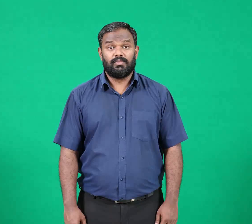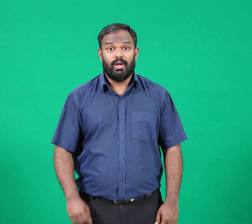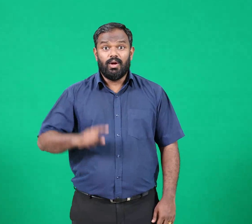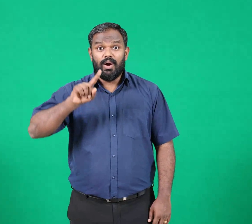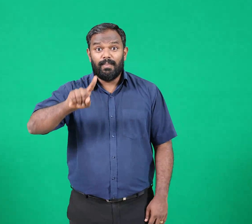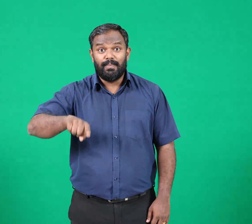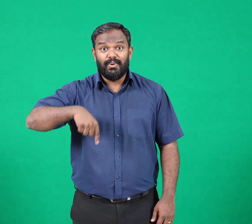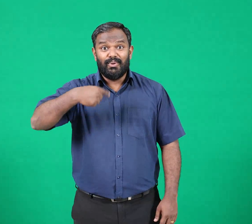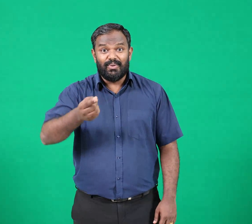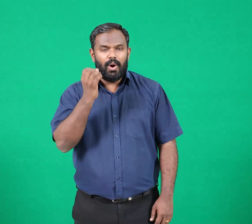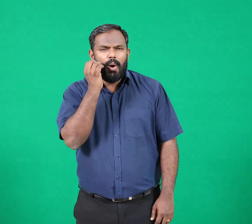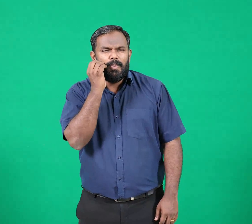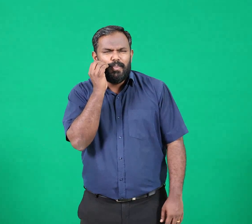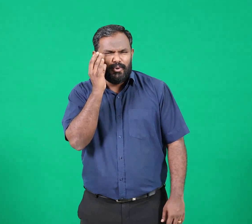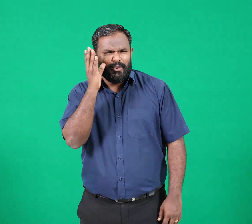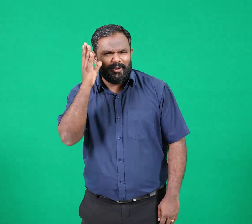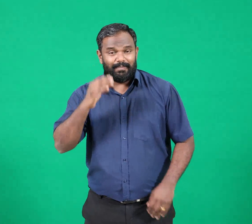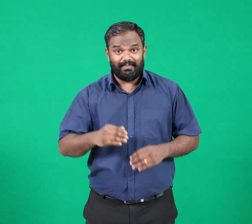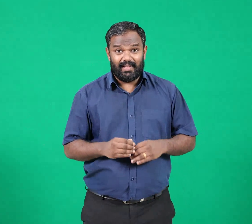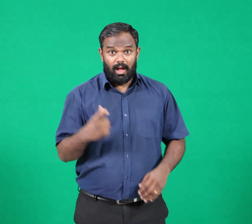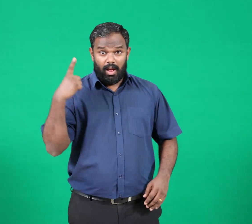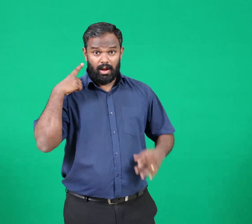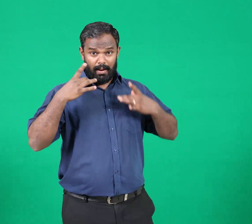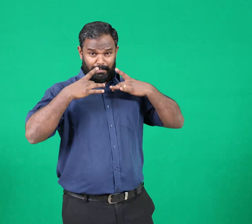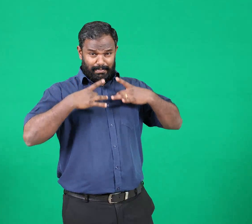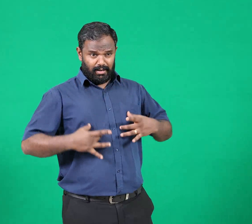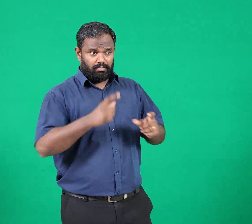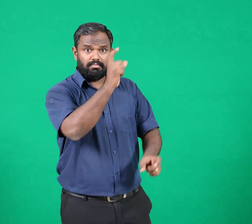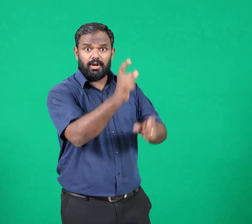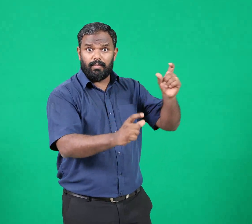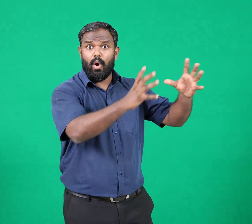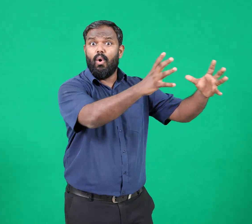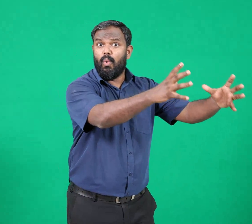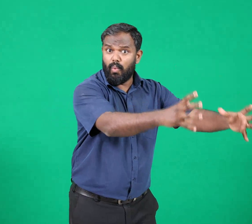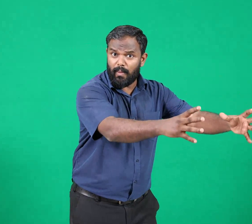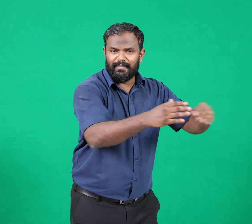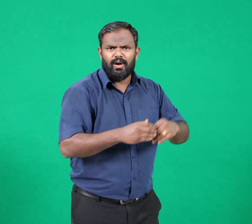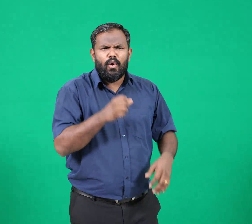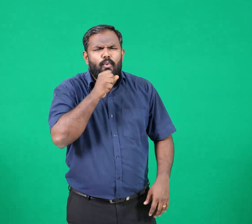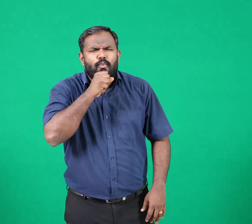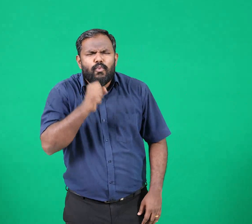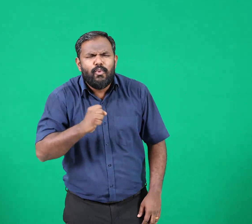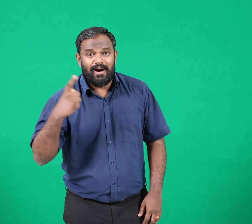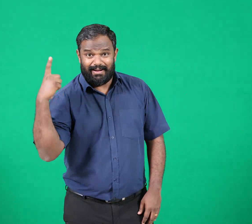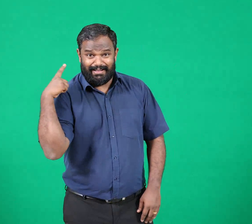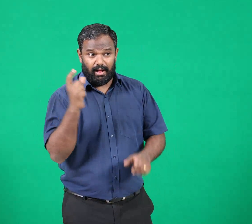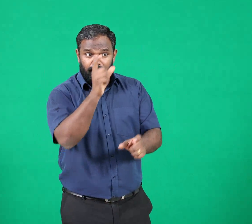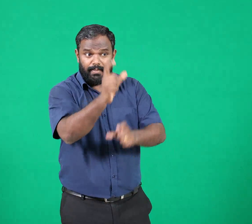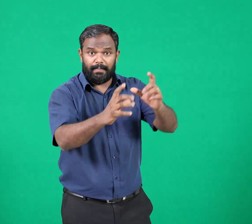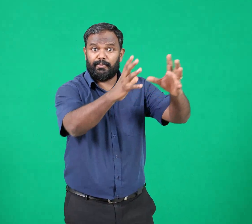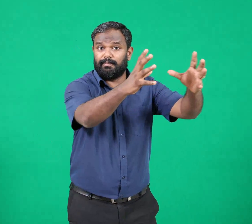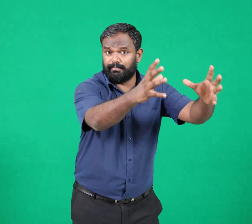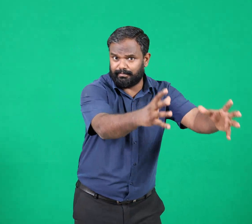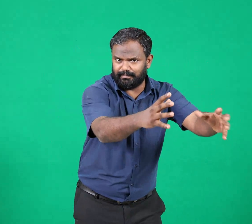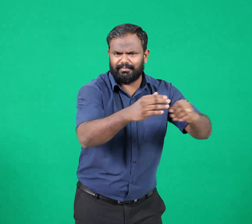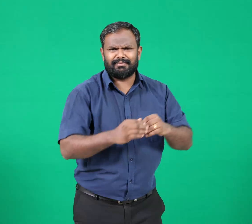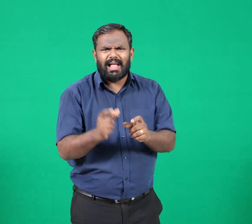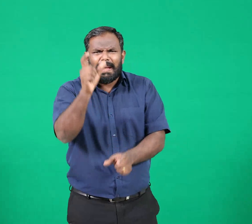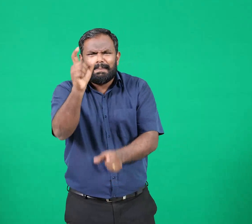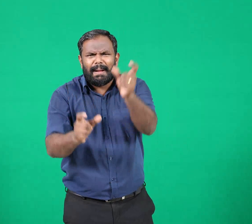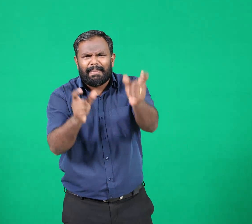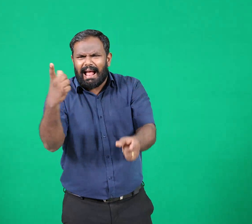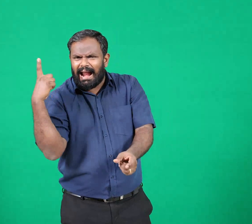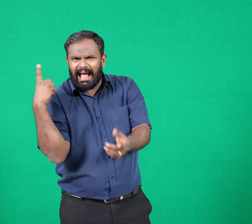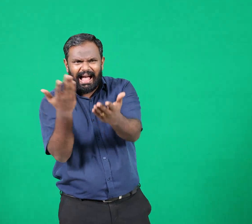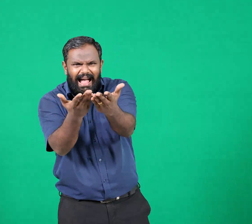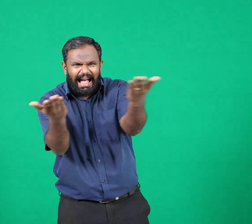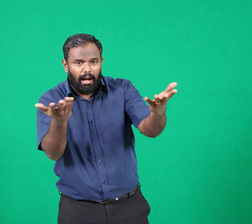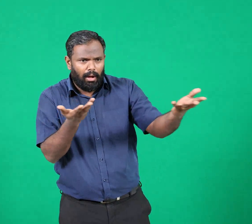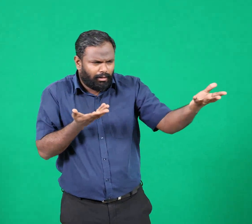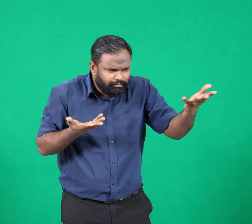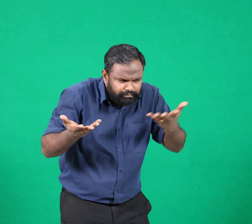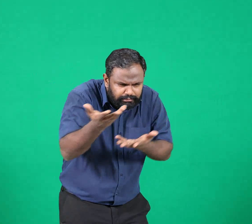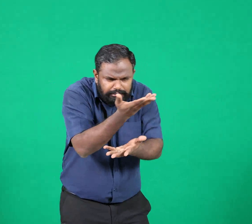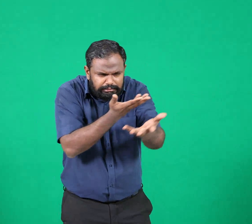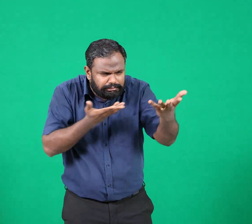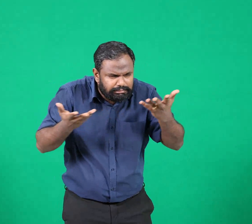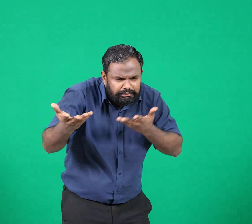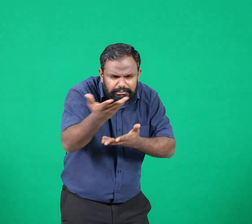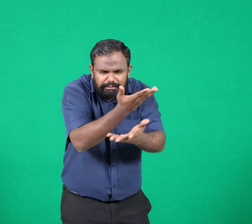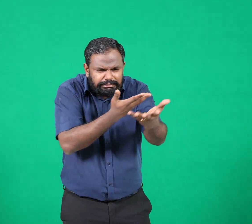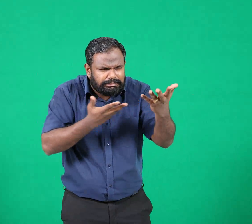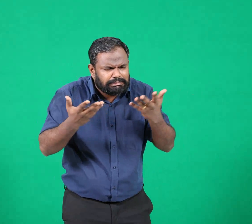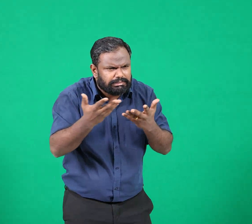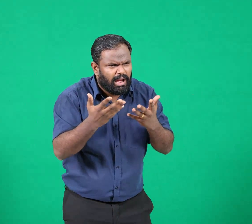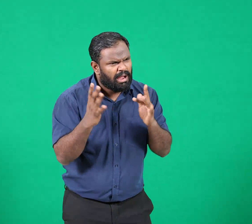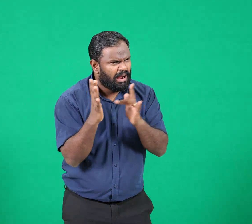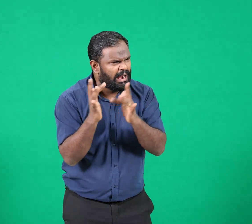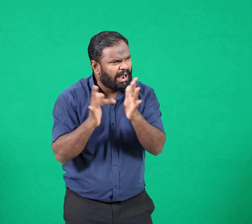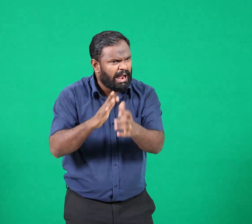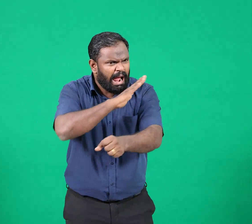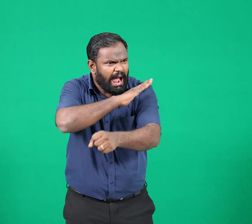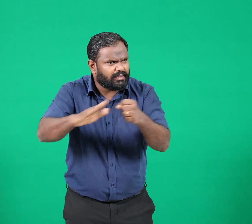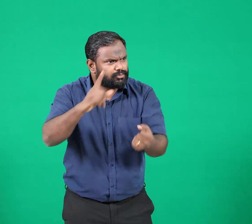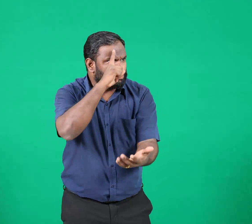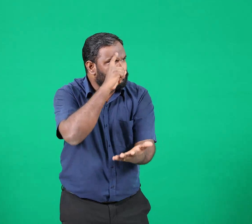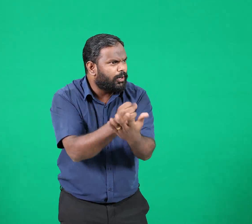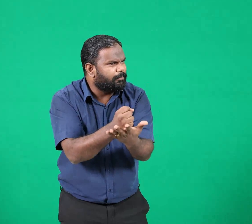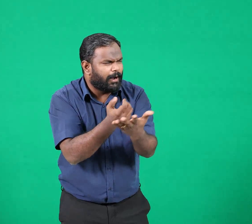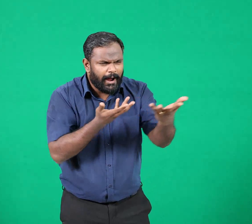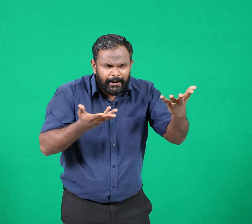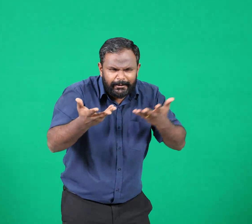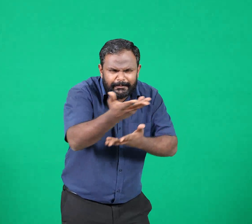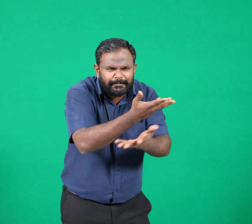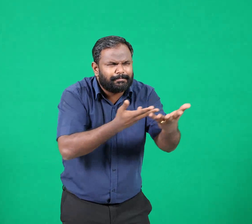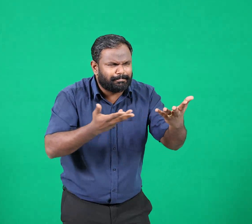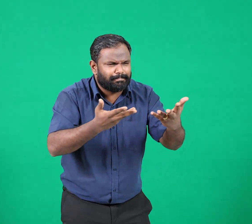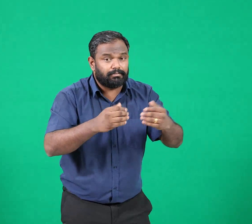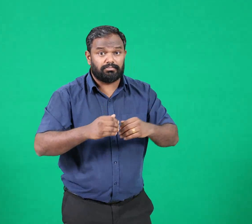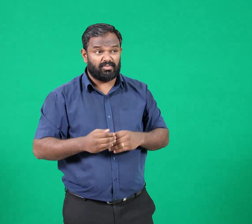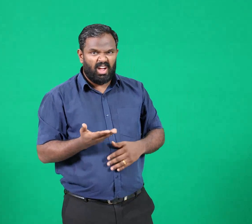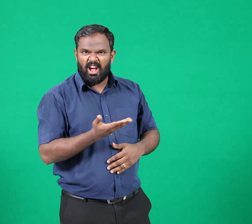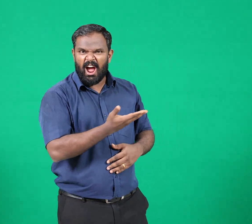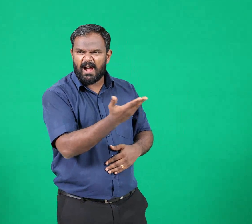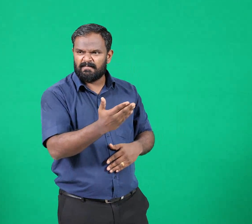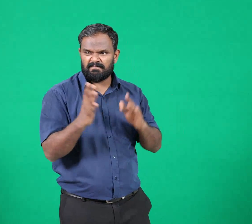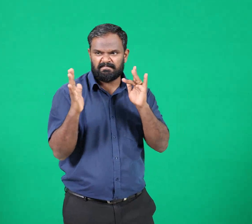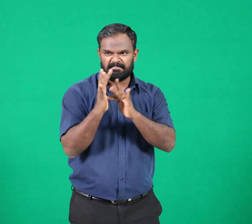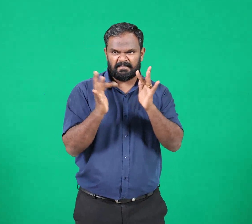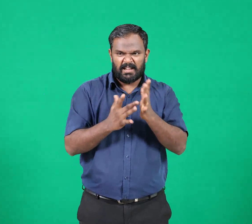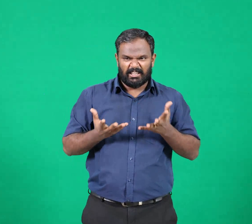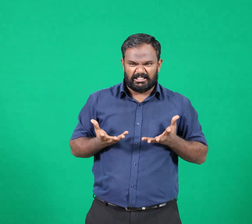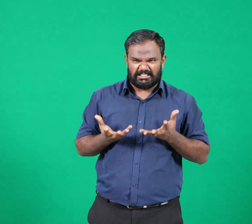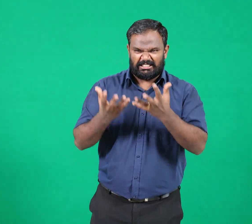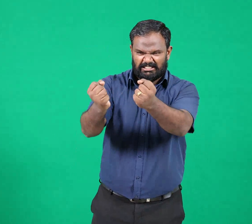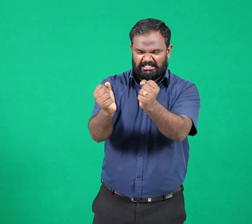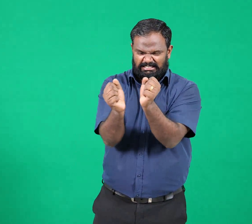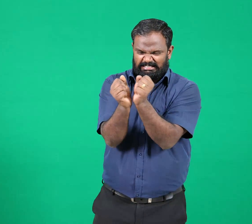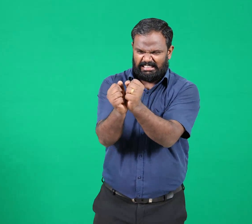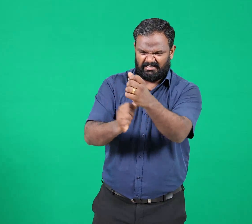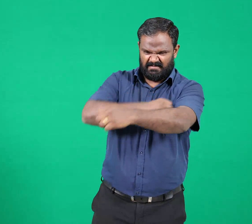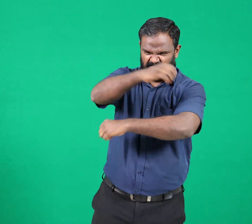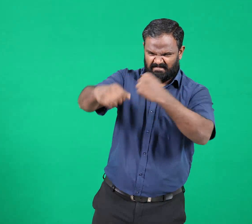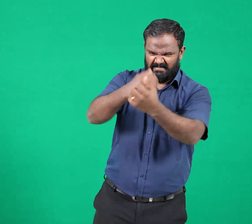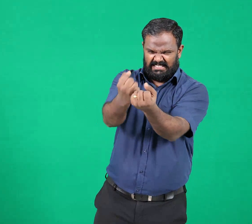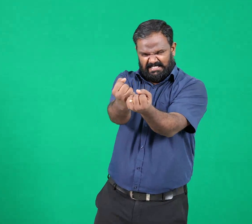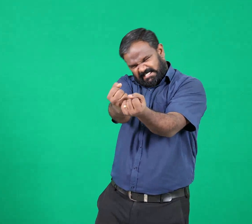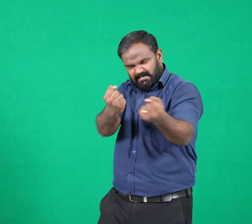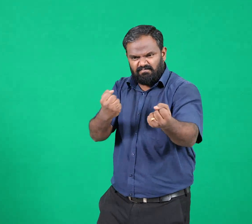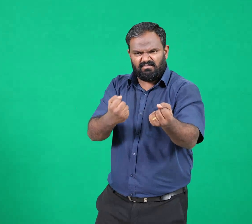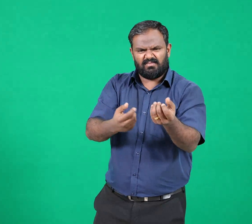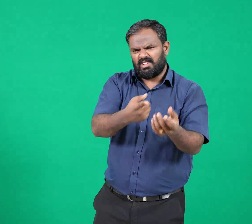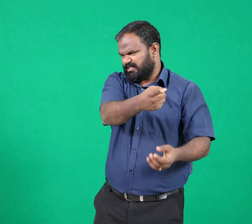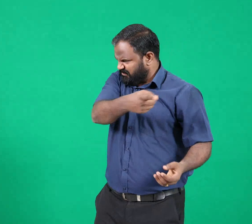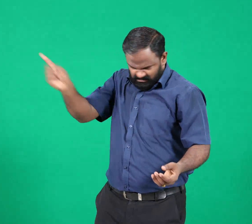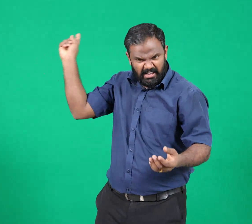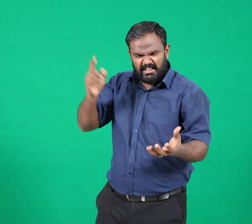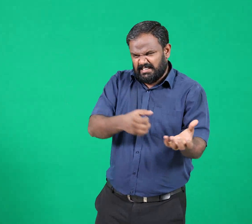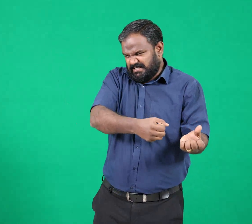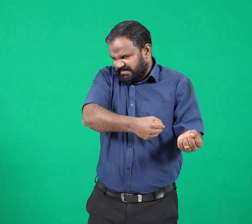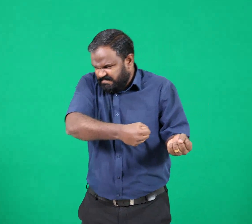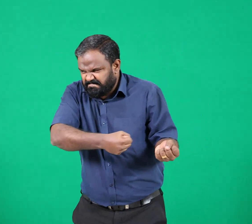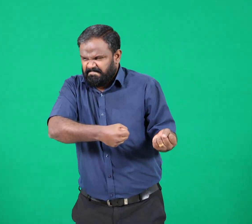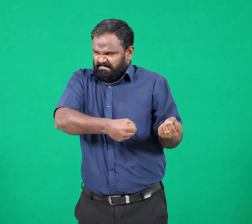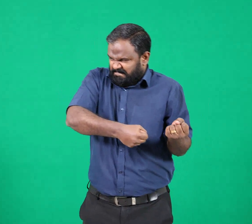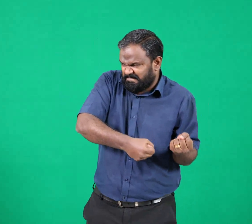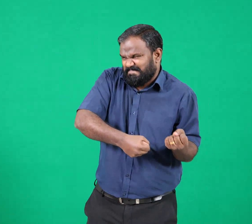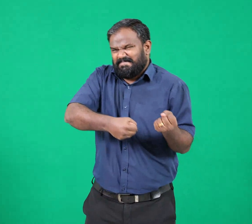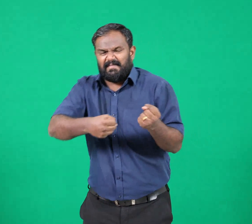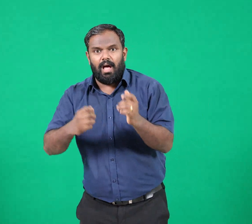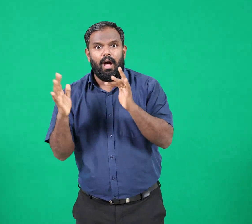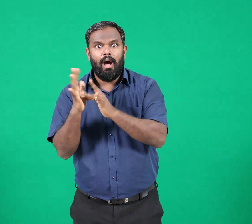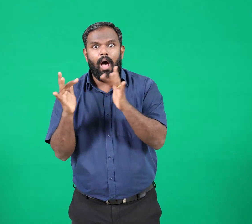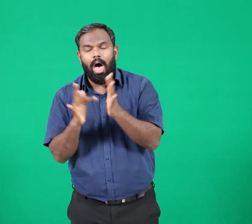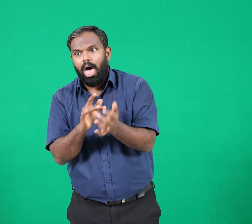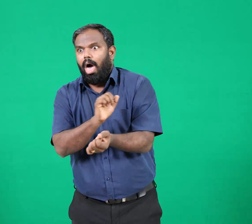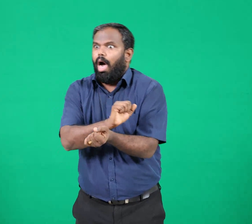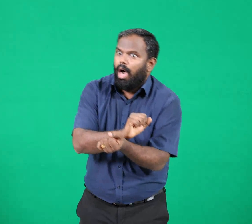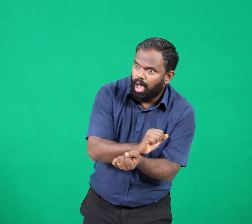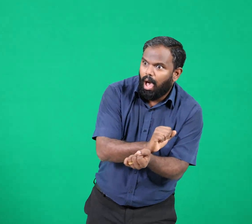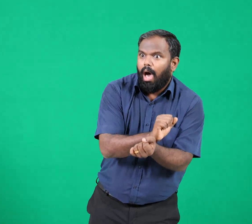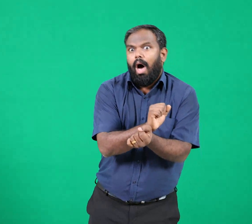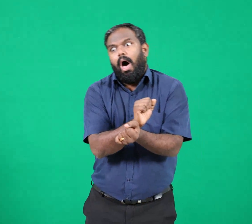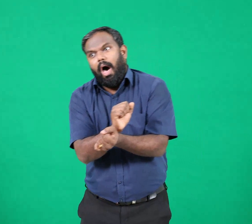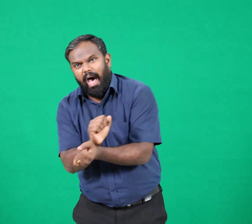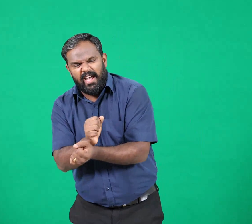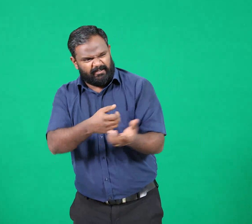When morning came, all the chief priests and elders of the people conspired against Jesus to put Him to death.